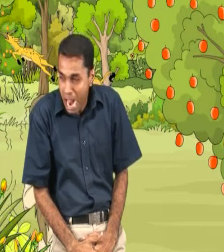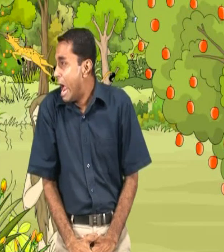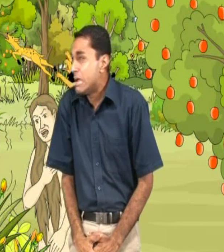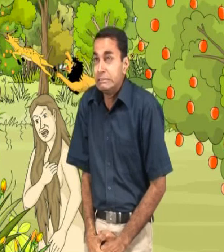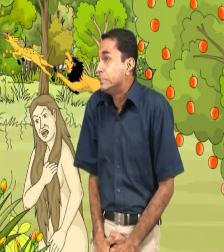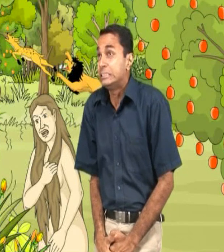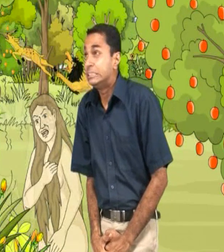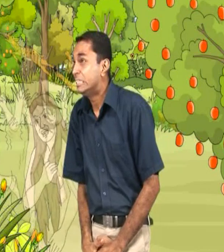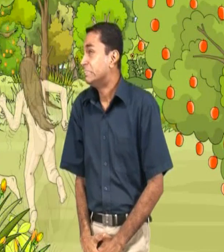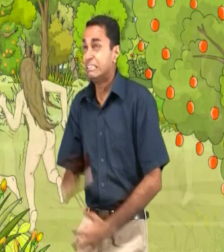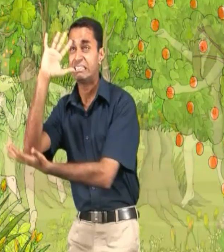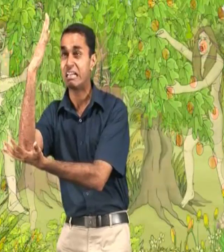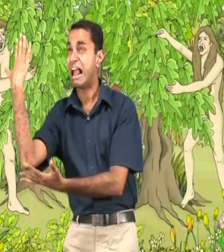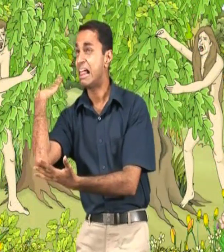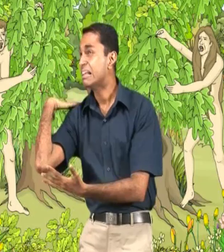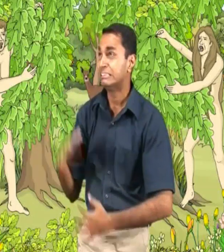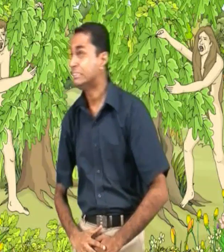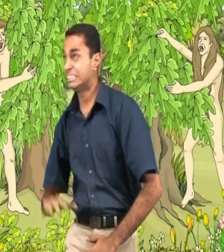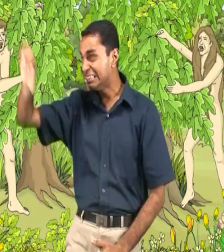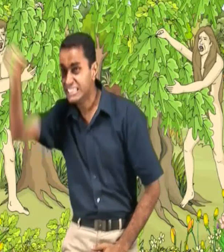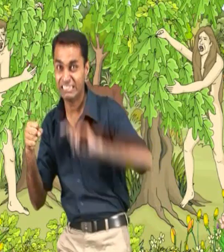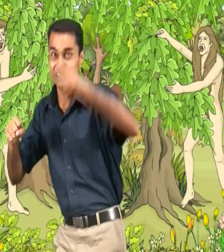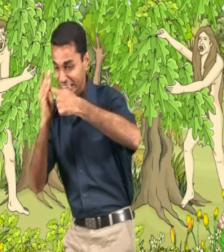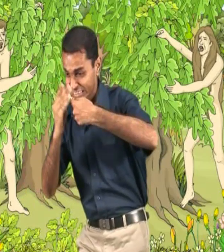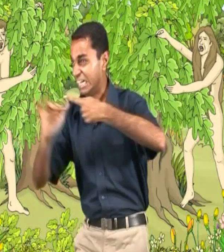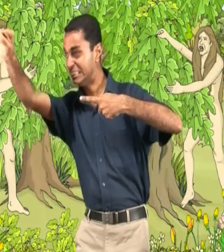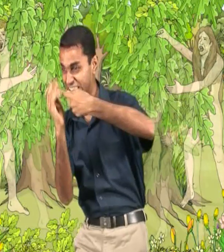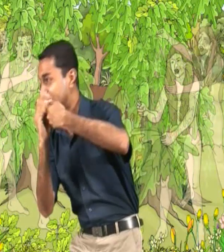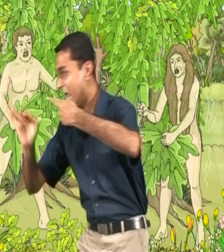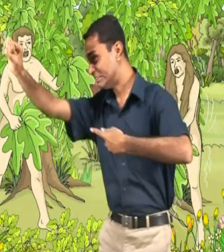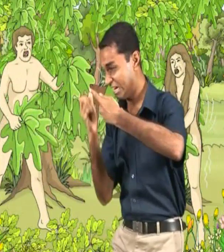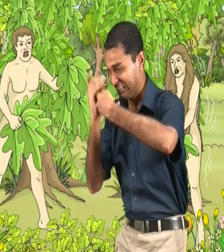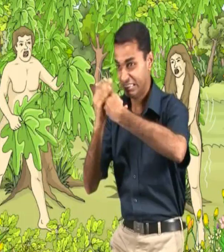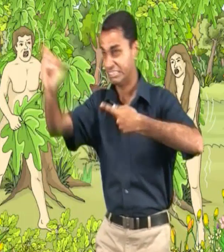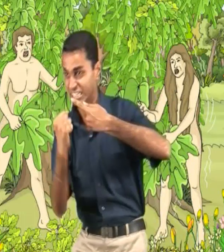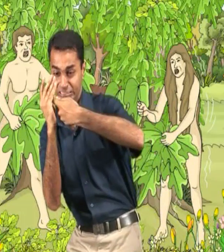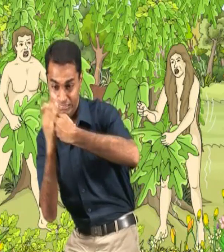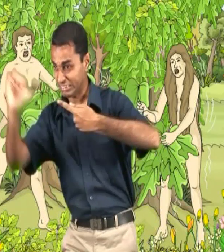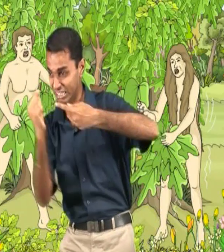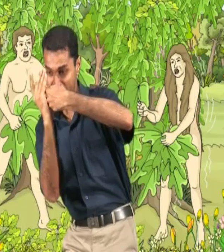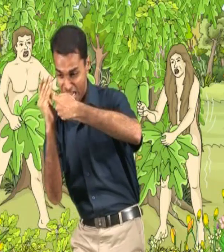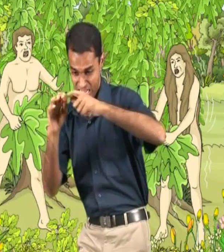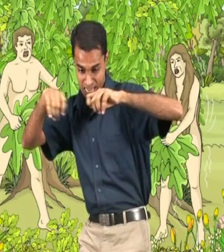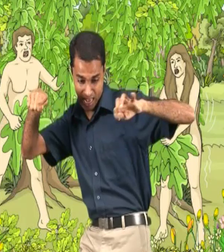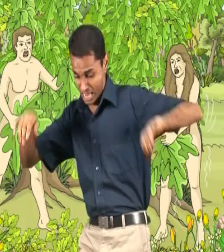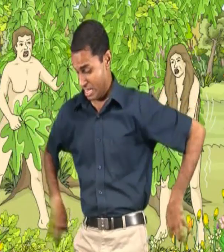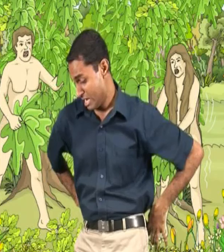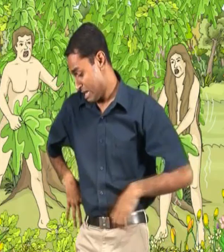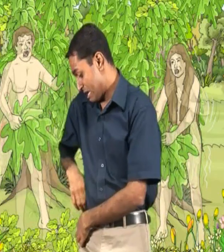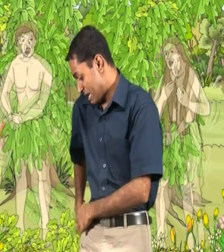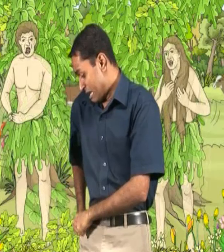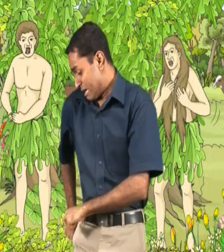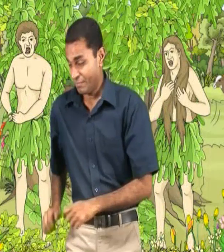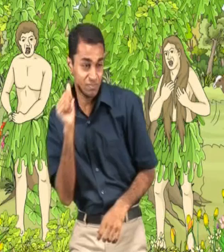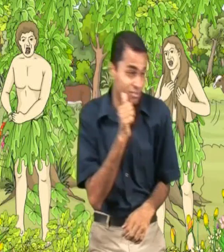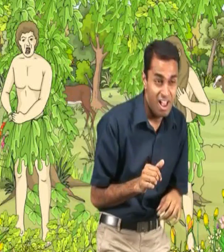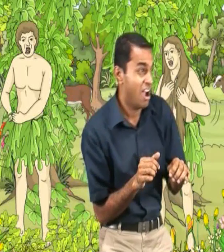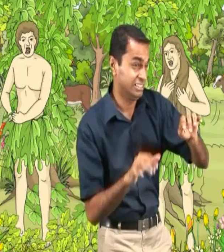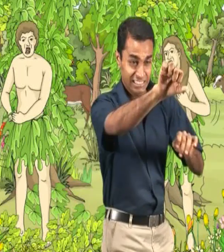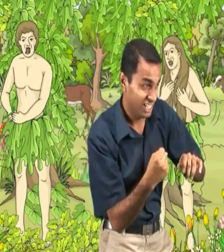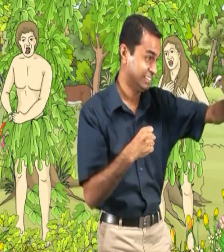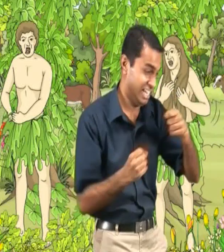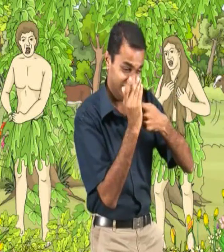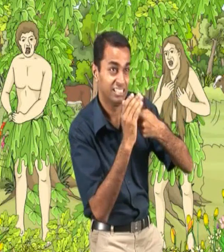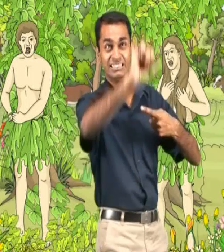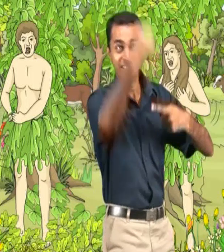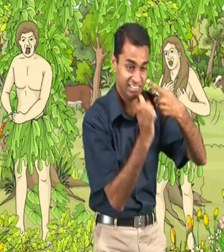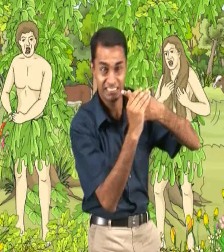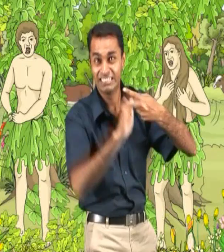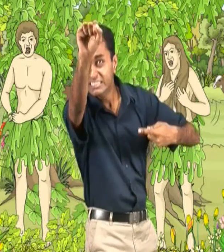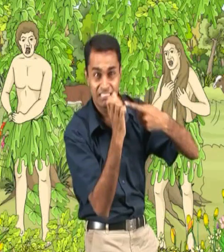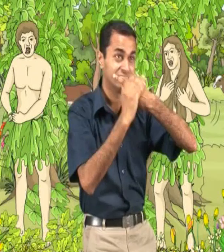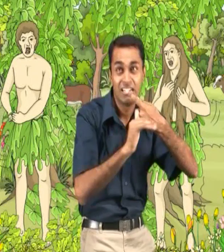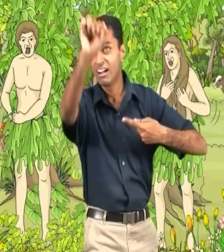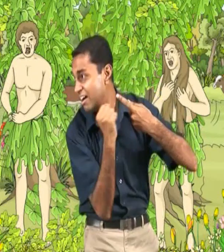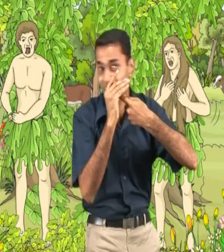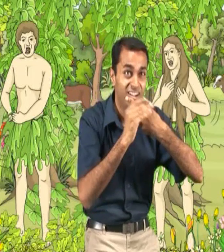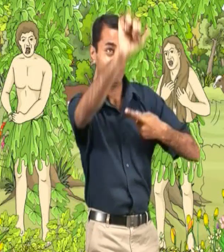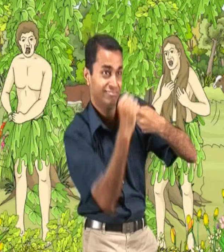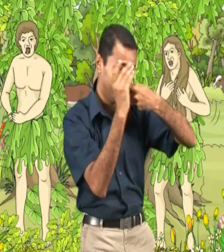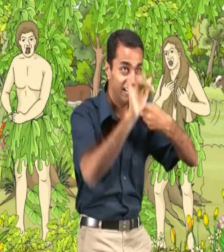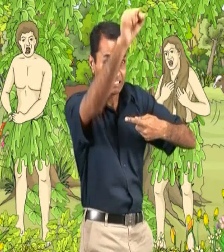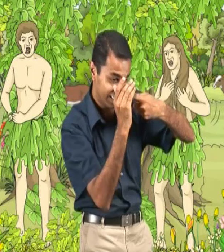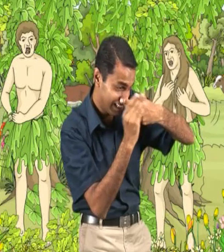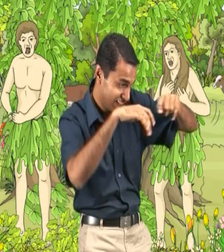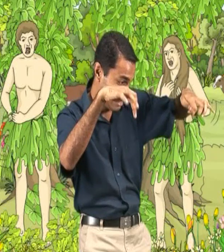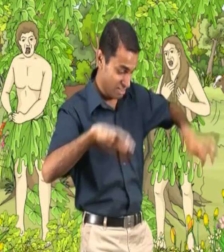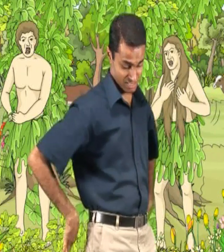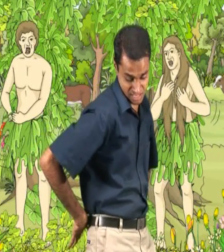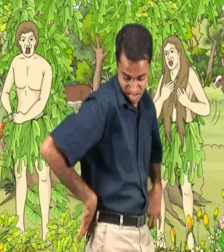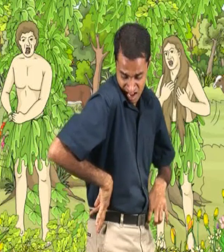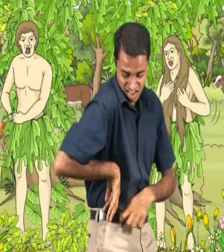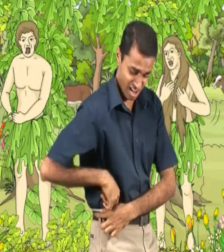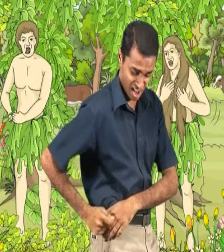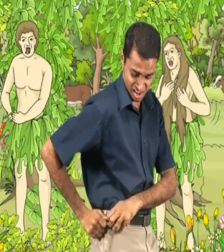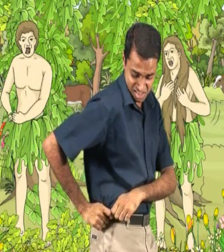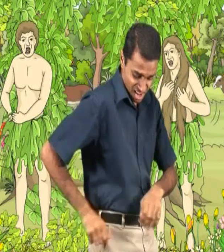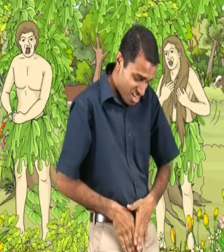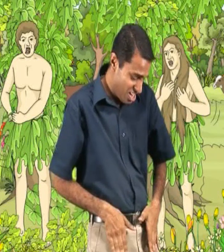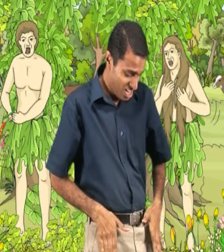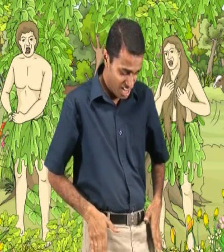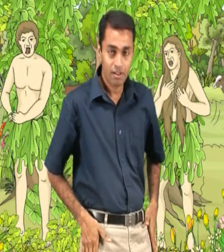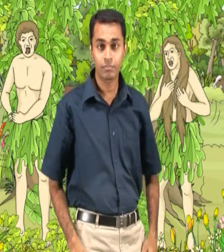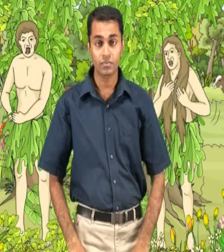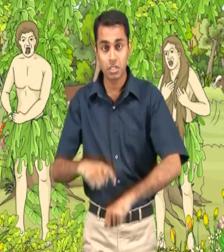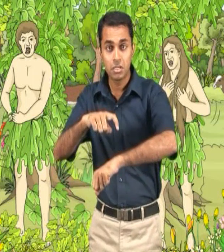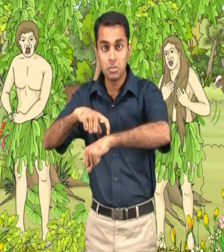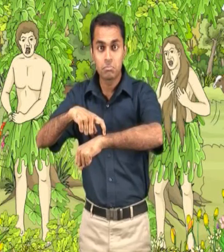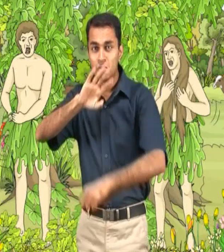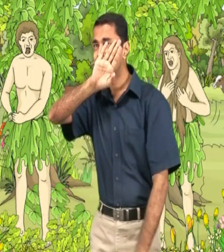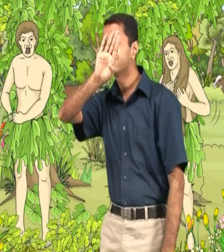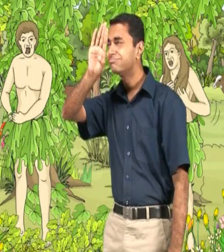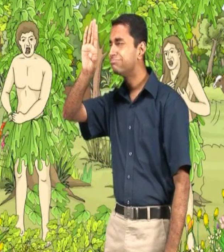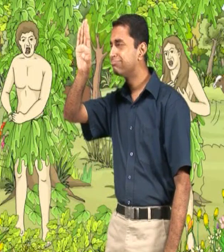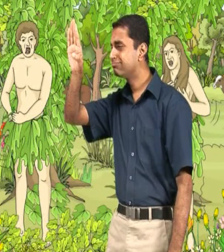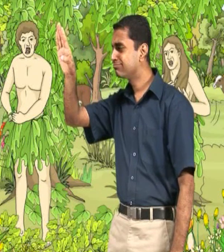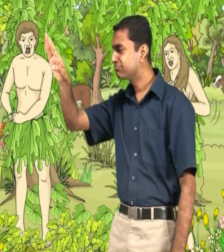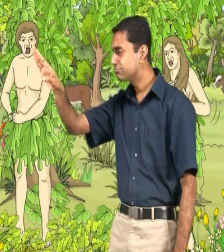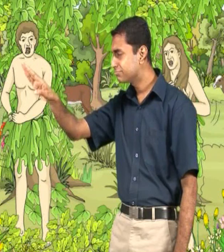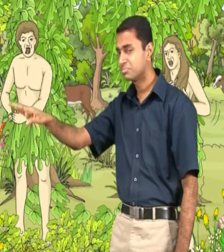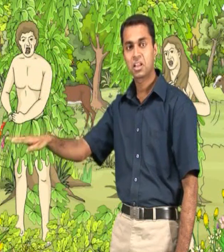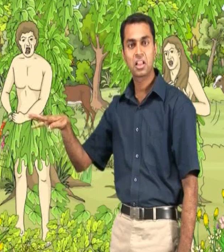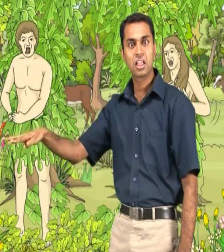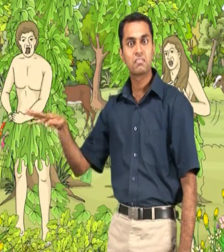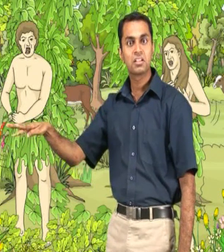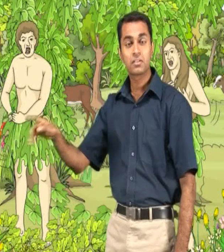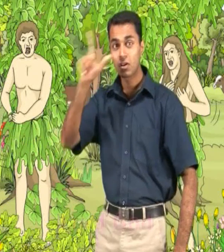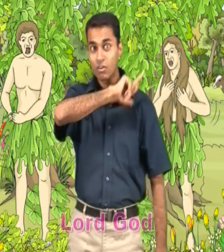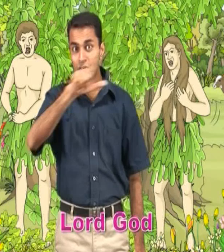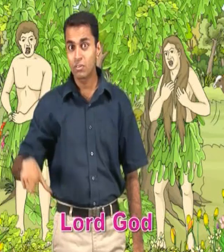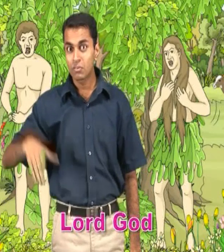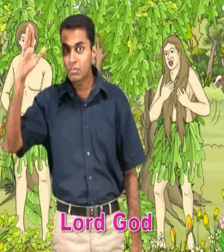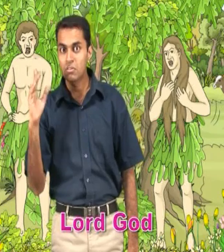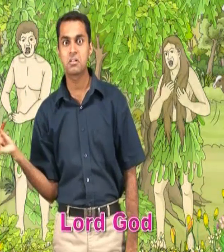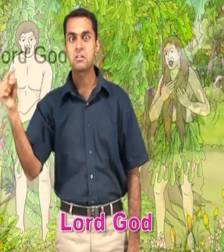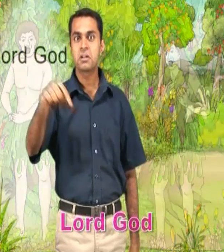so they sewed together fig leaves and made coverings for themselves.